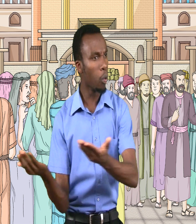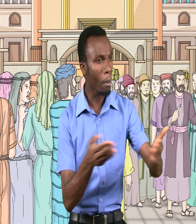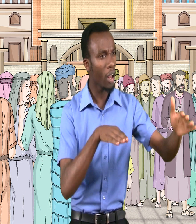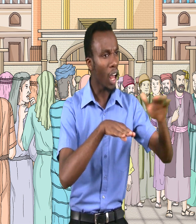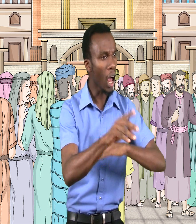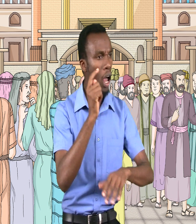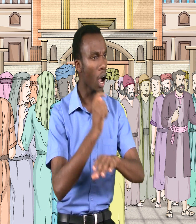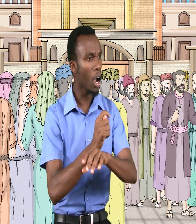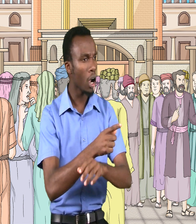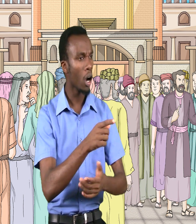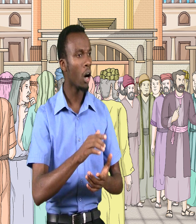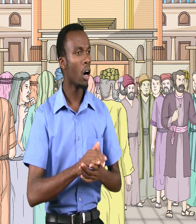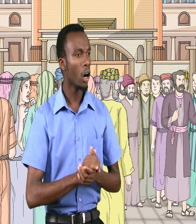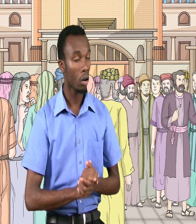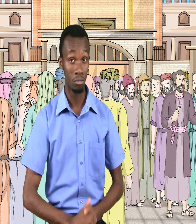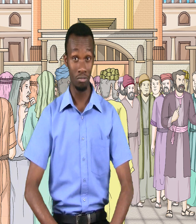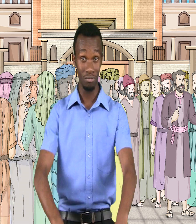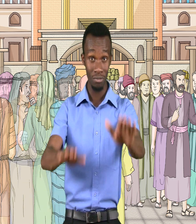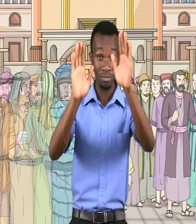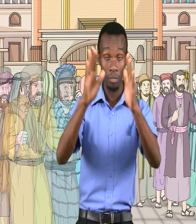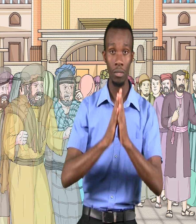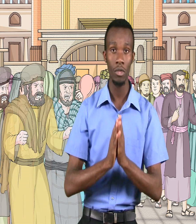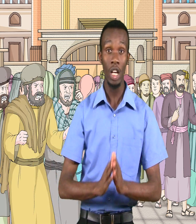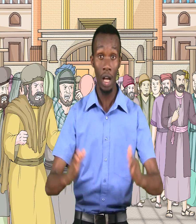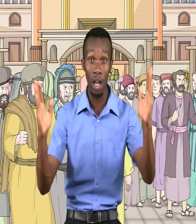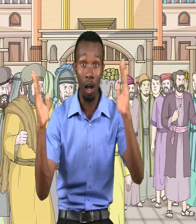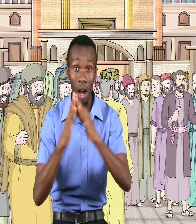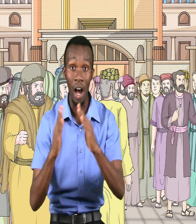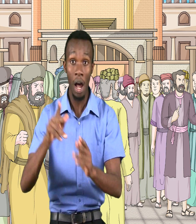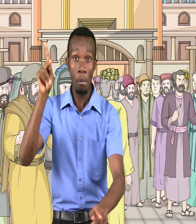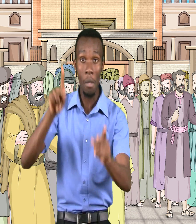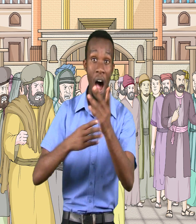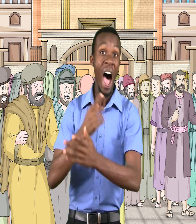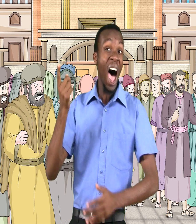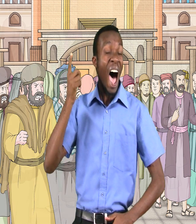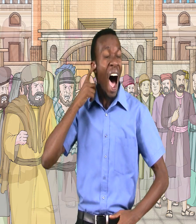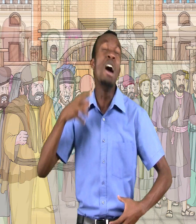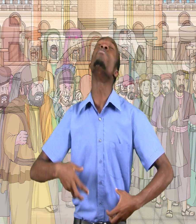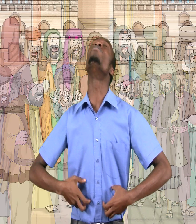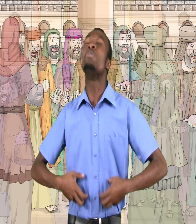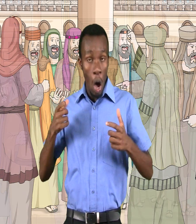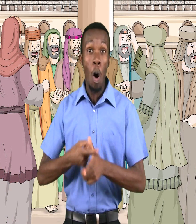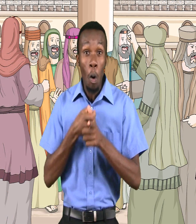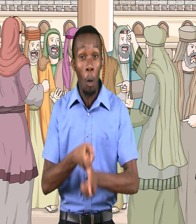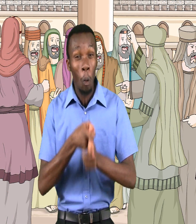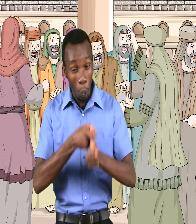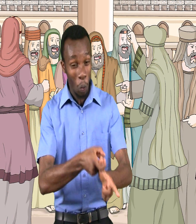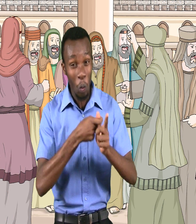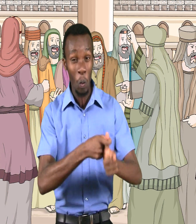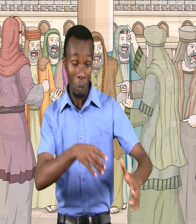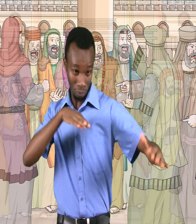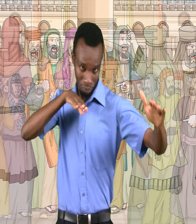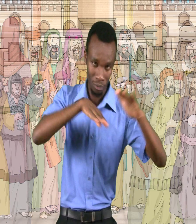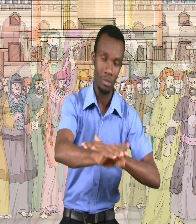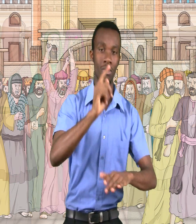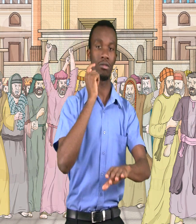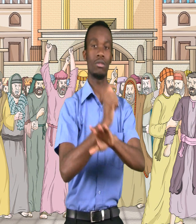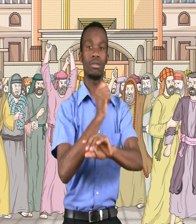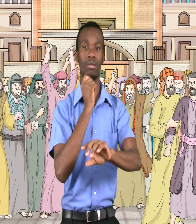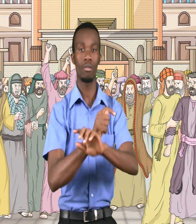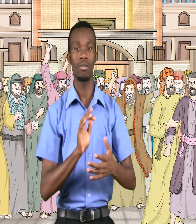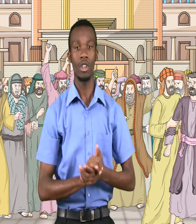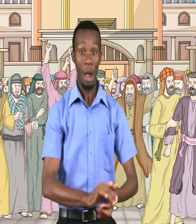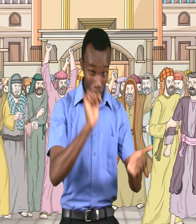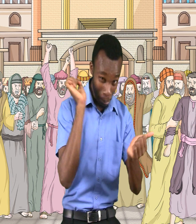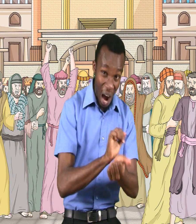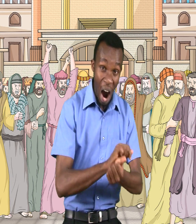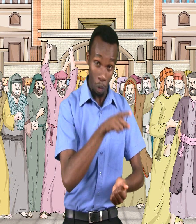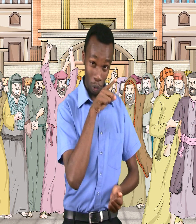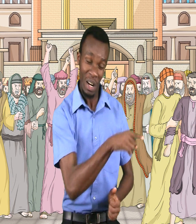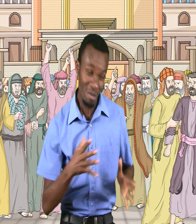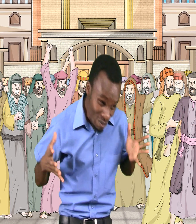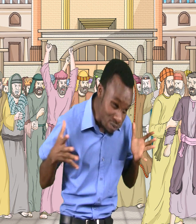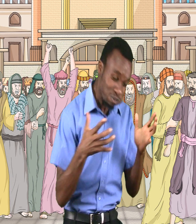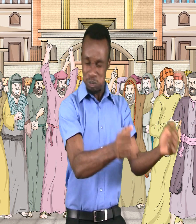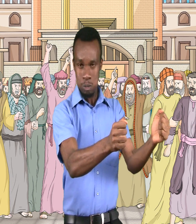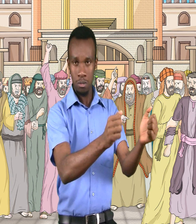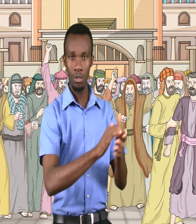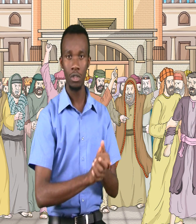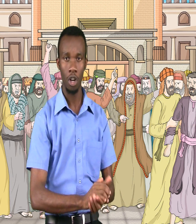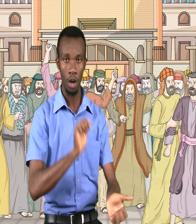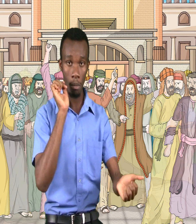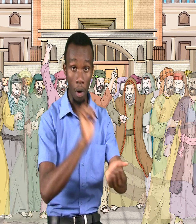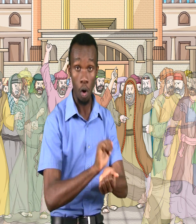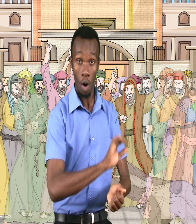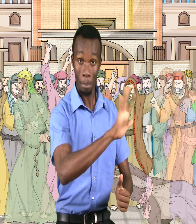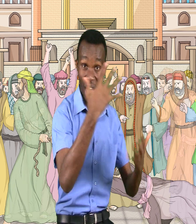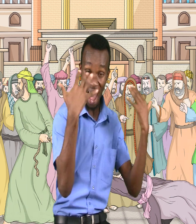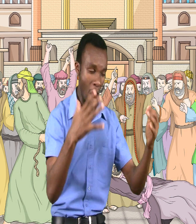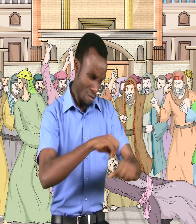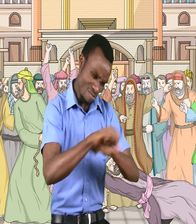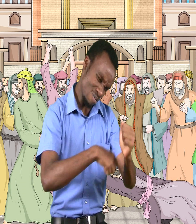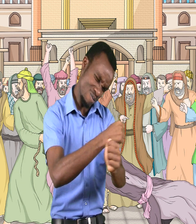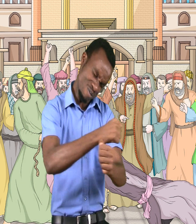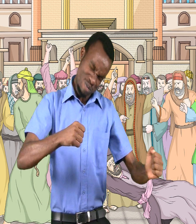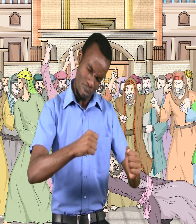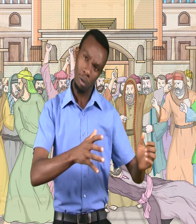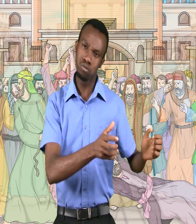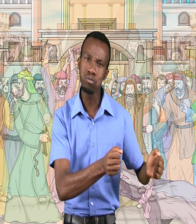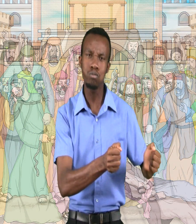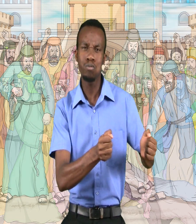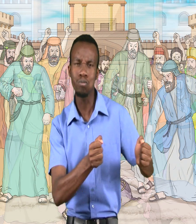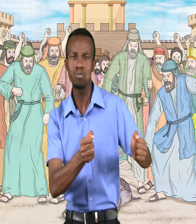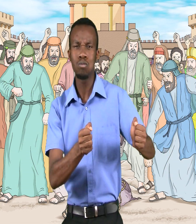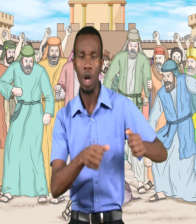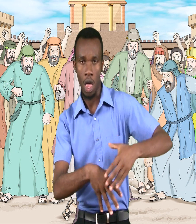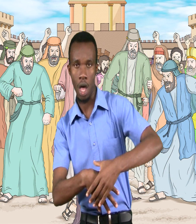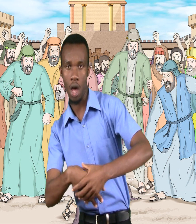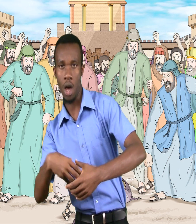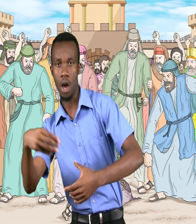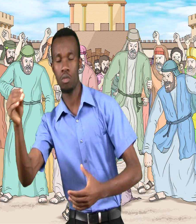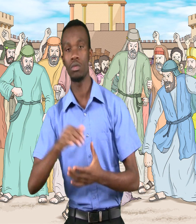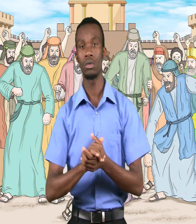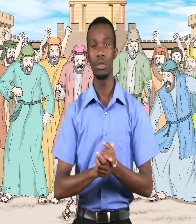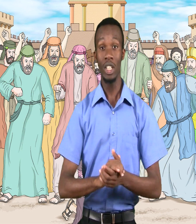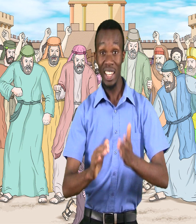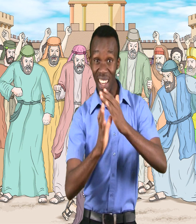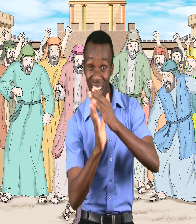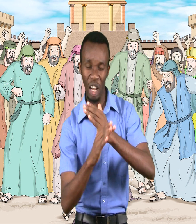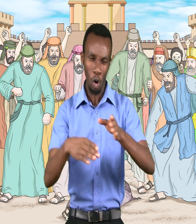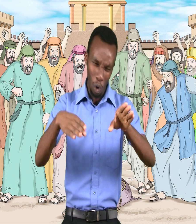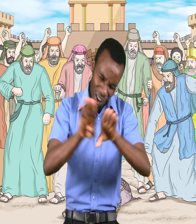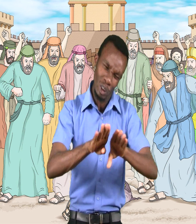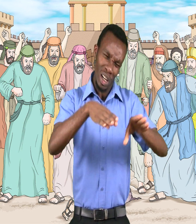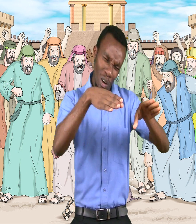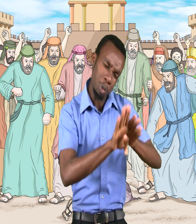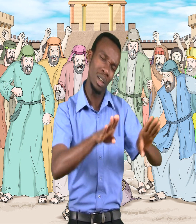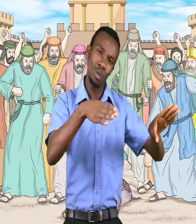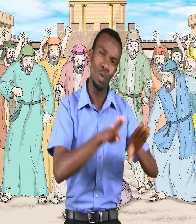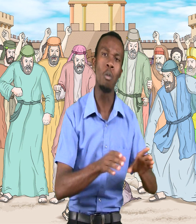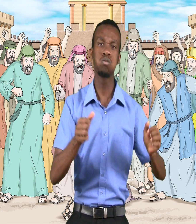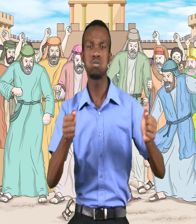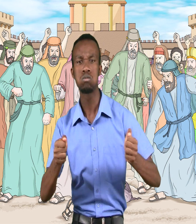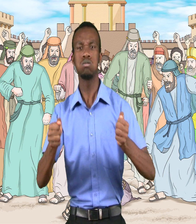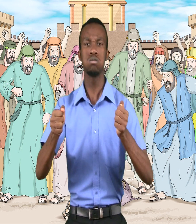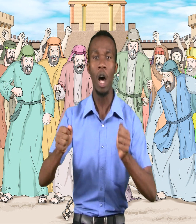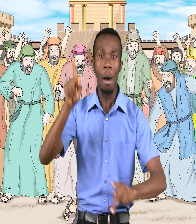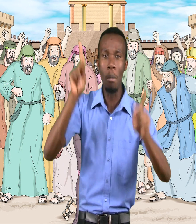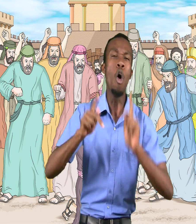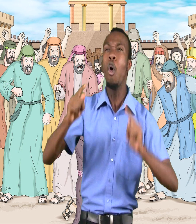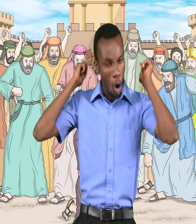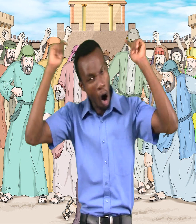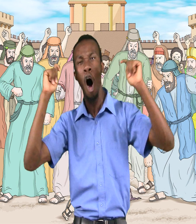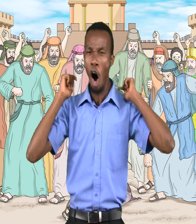The whole city was stirred up, and the people rushed together.